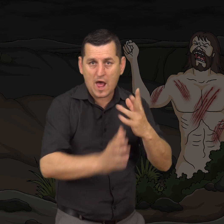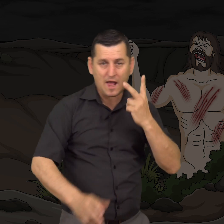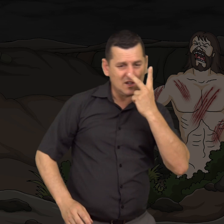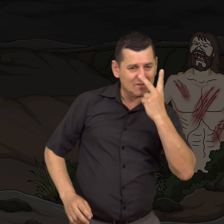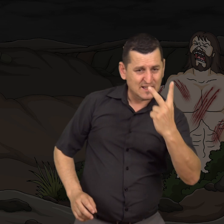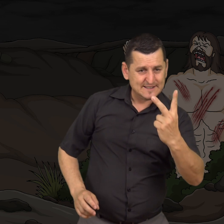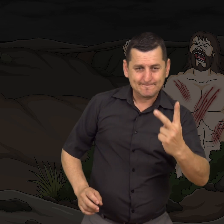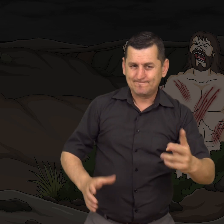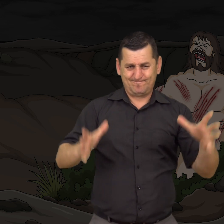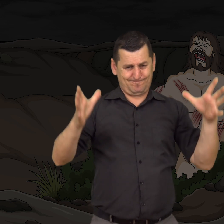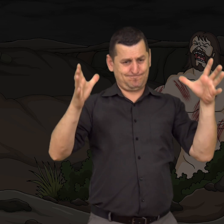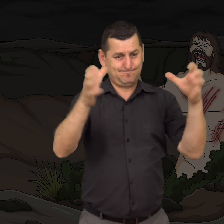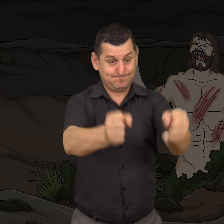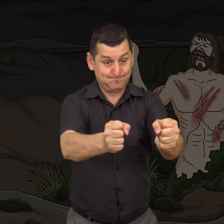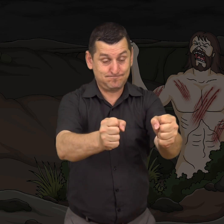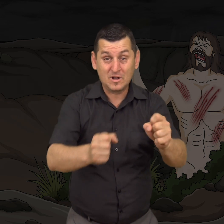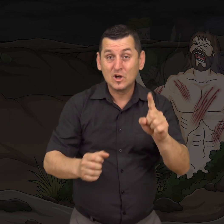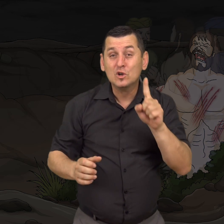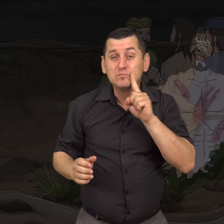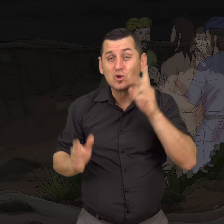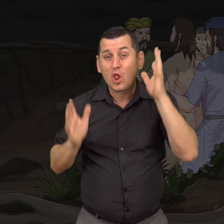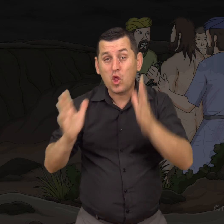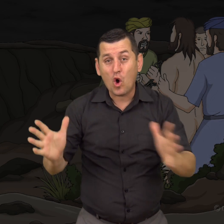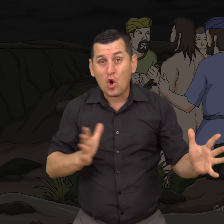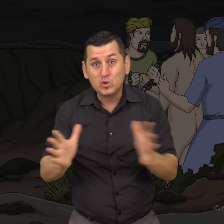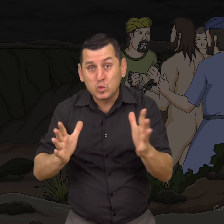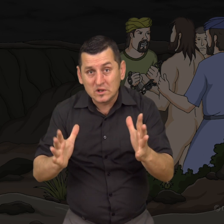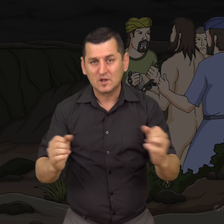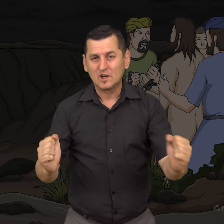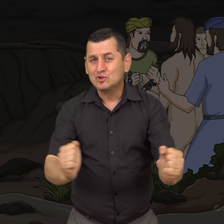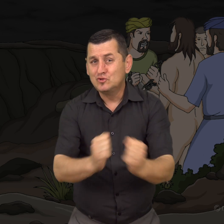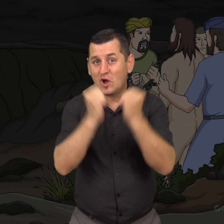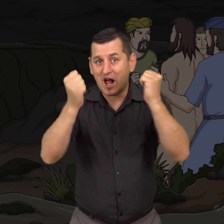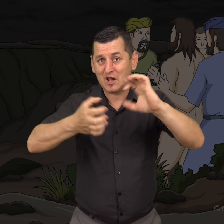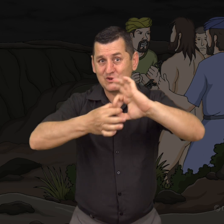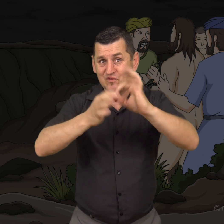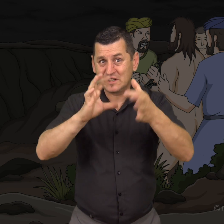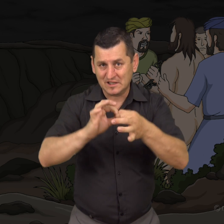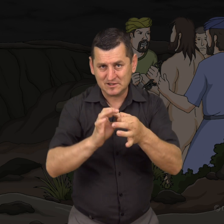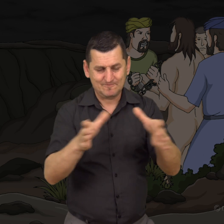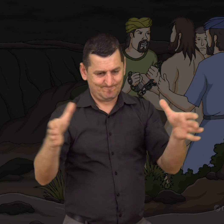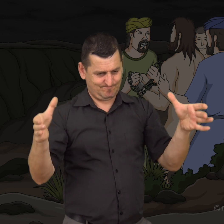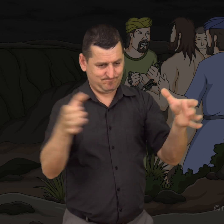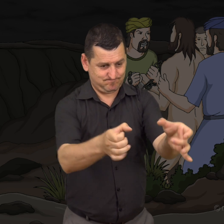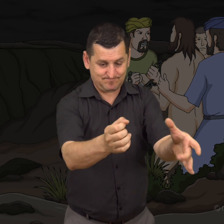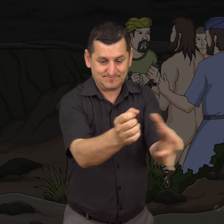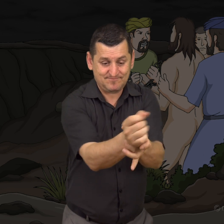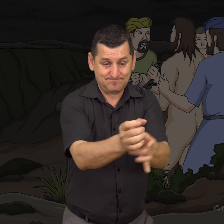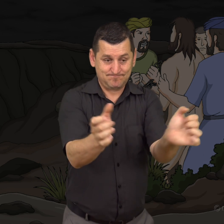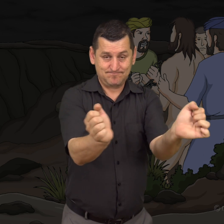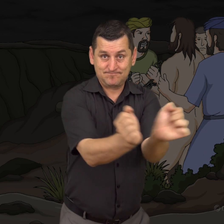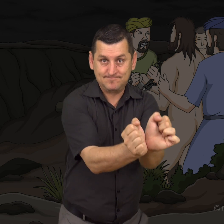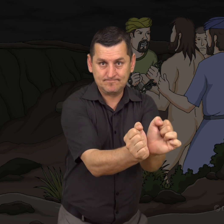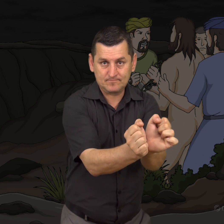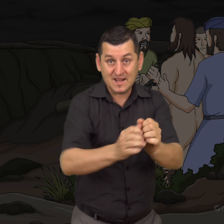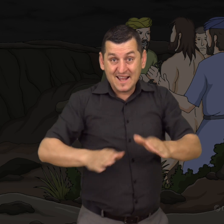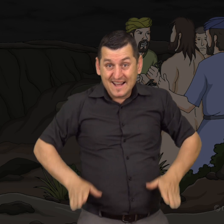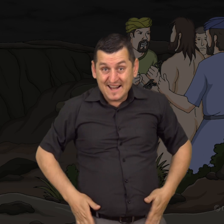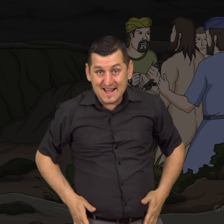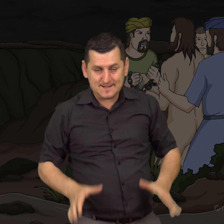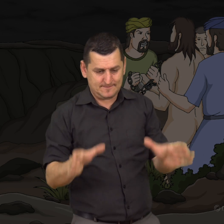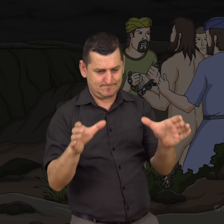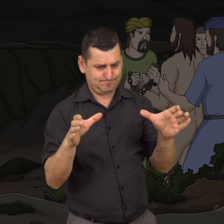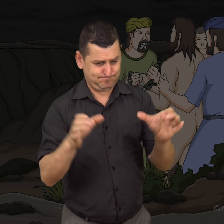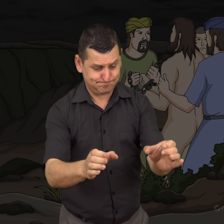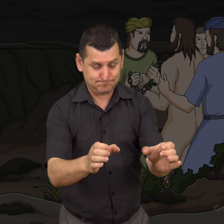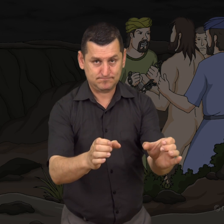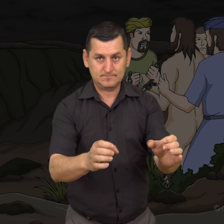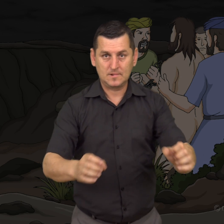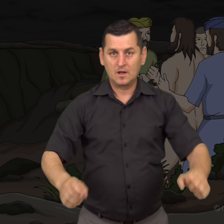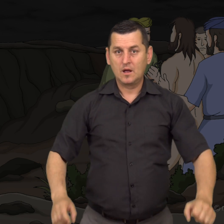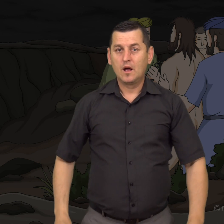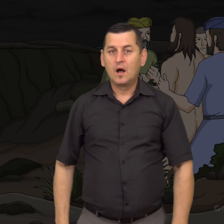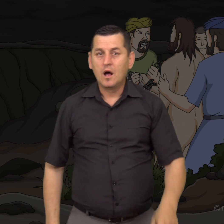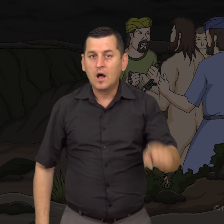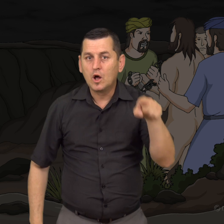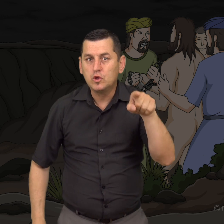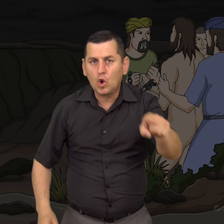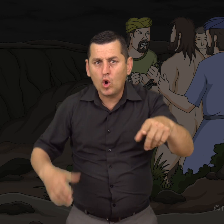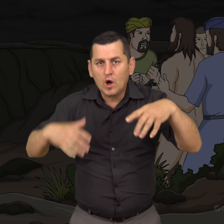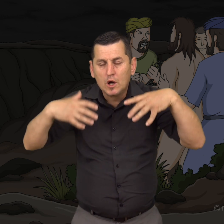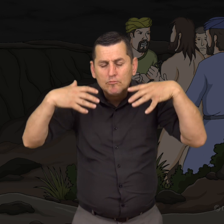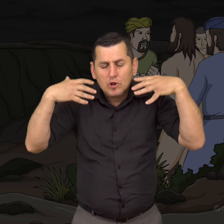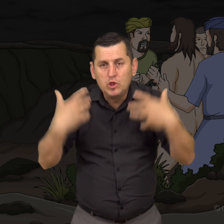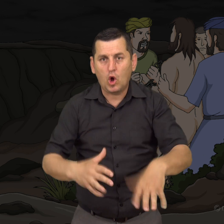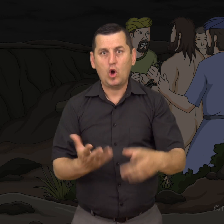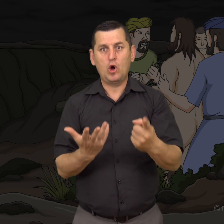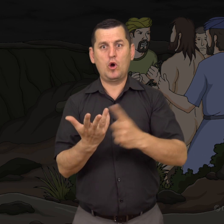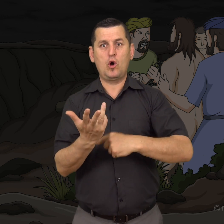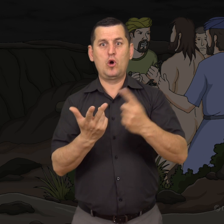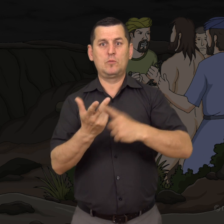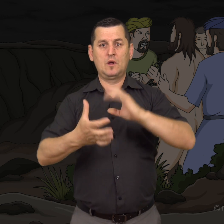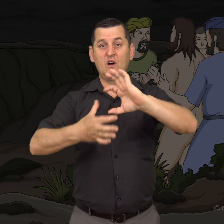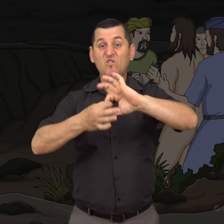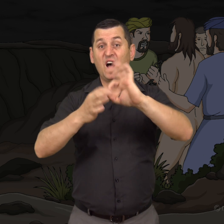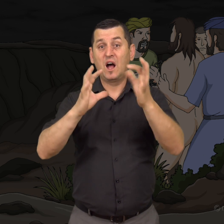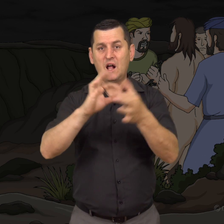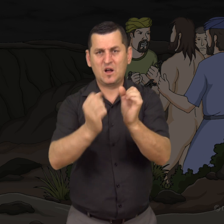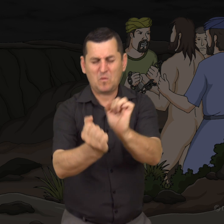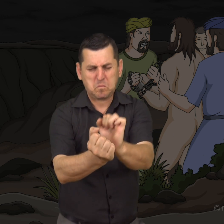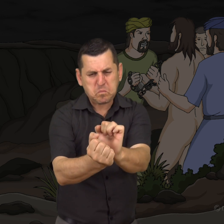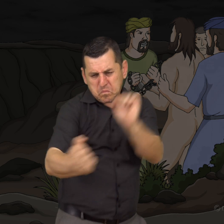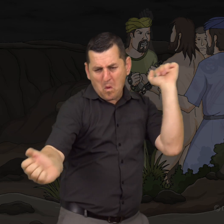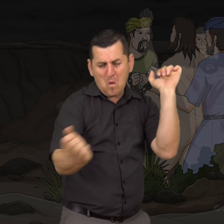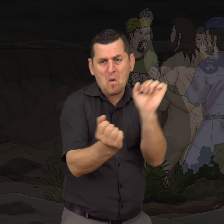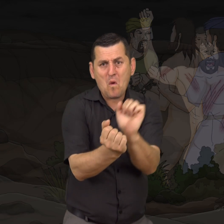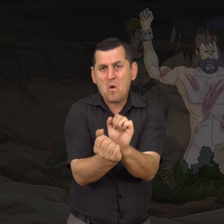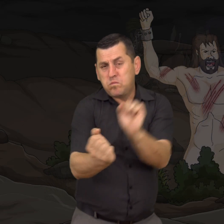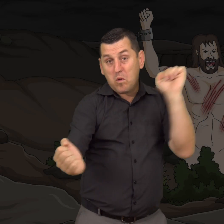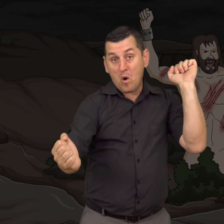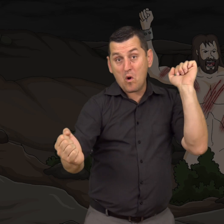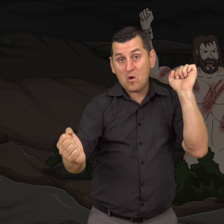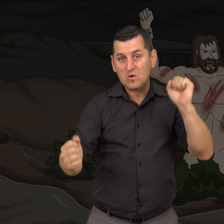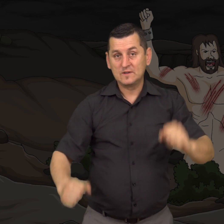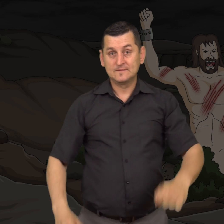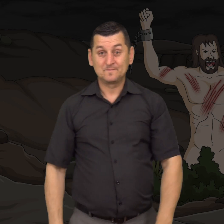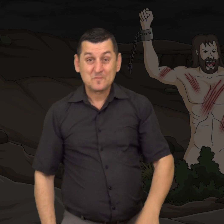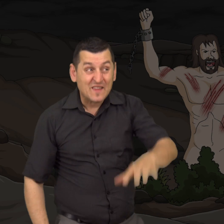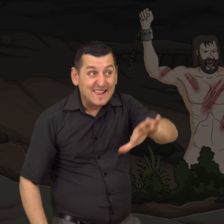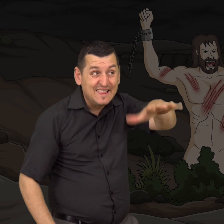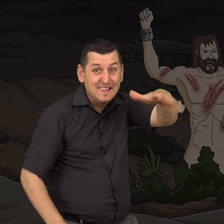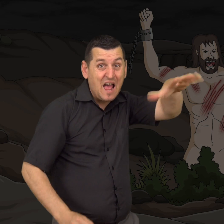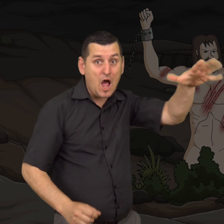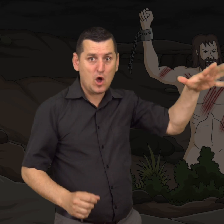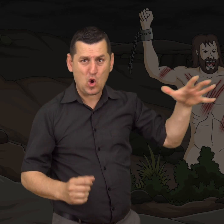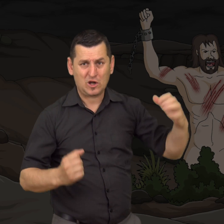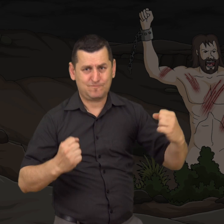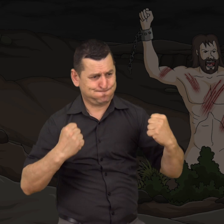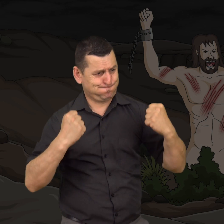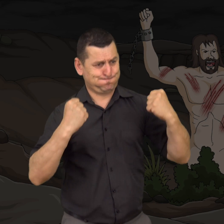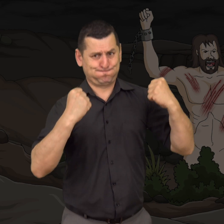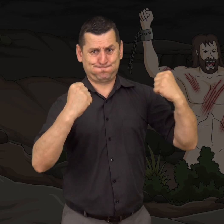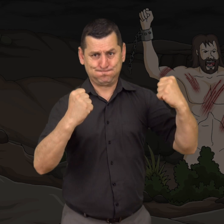Though he was often bound with chains and shackles, he had broken the chains and shattered the shackles.